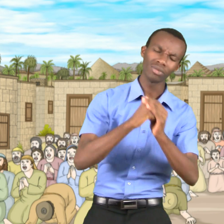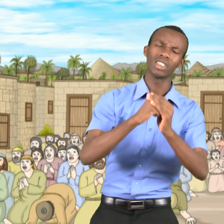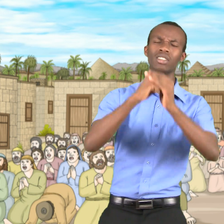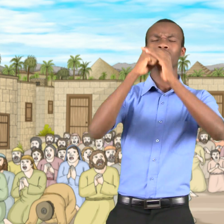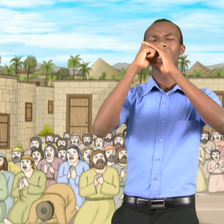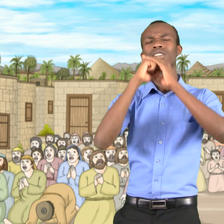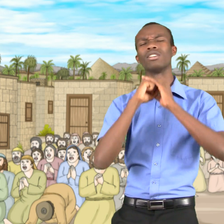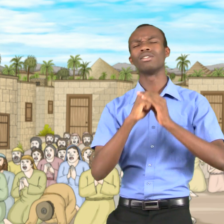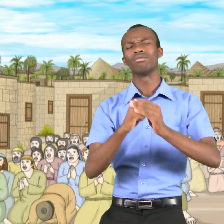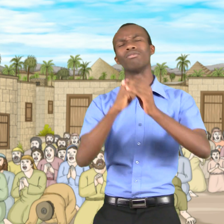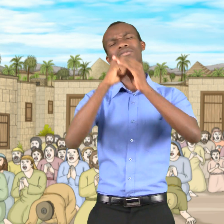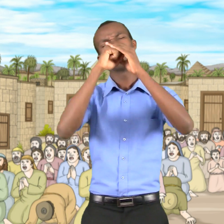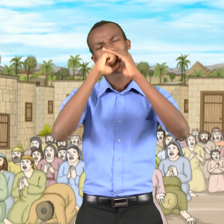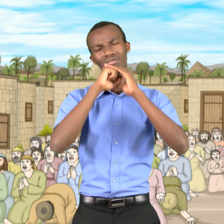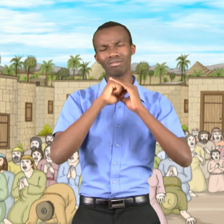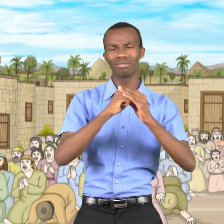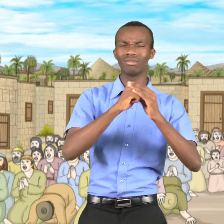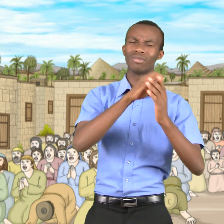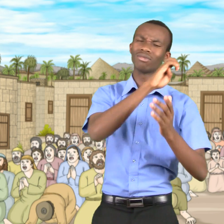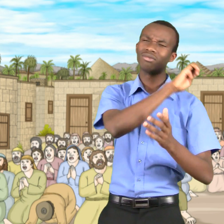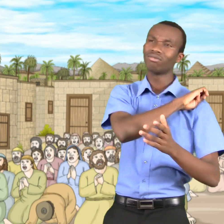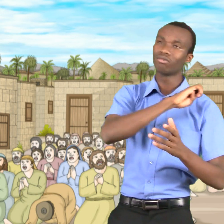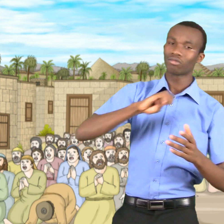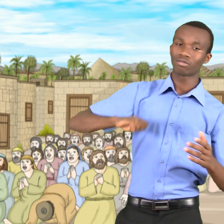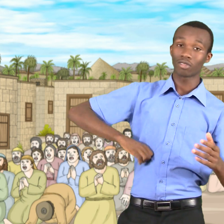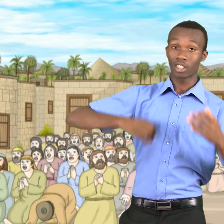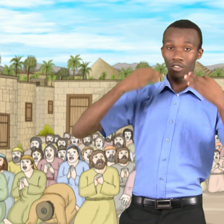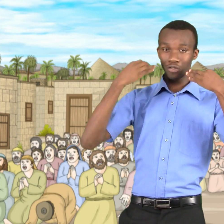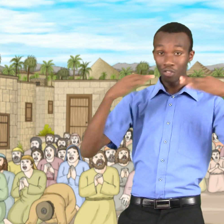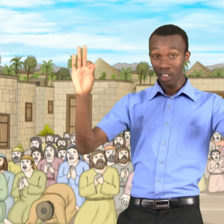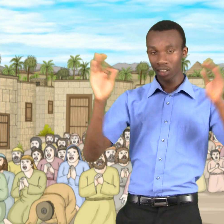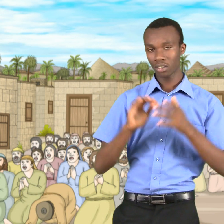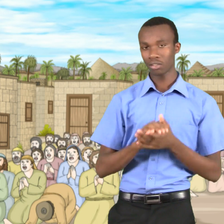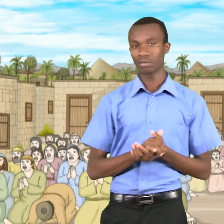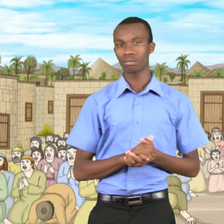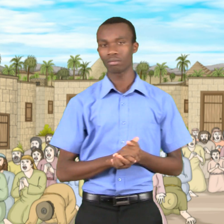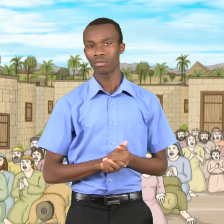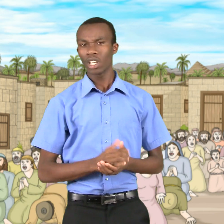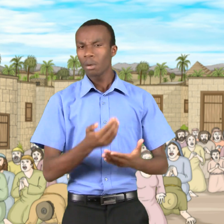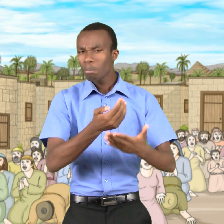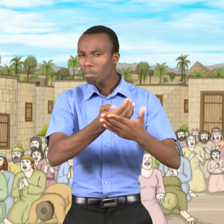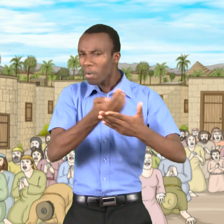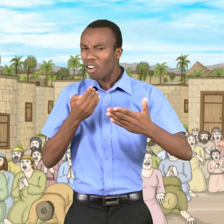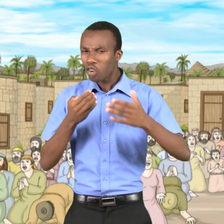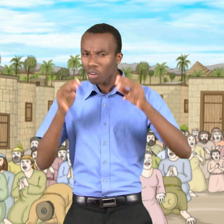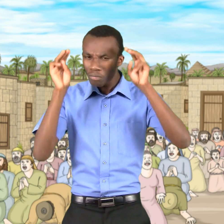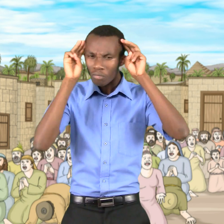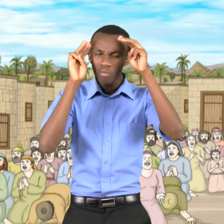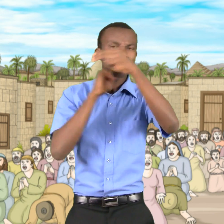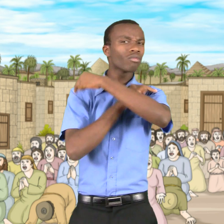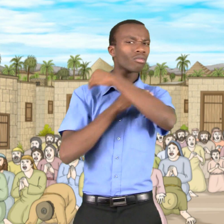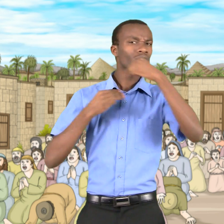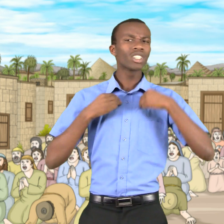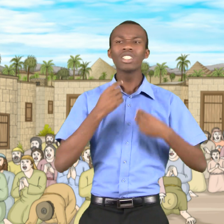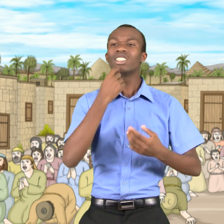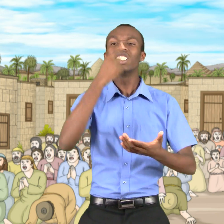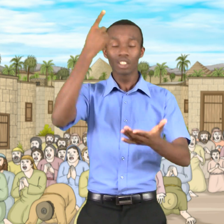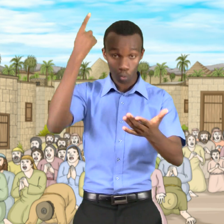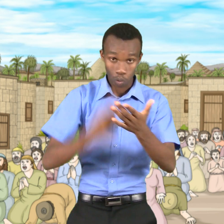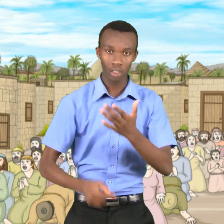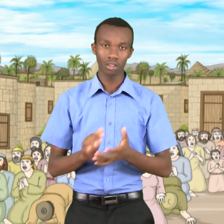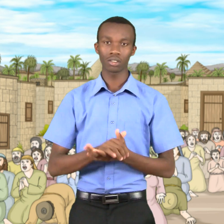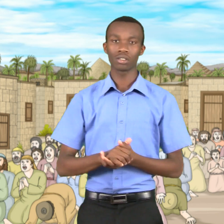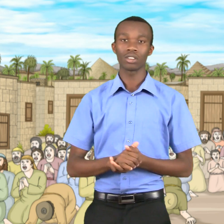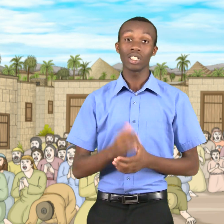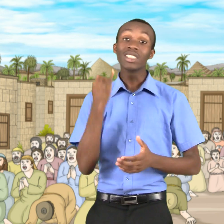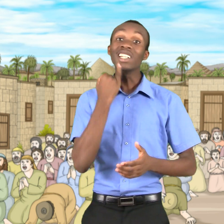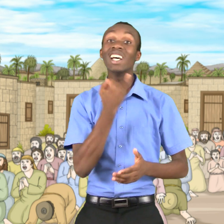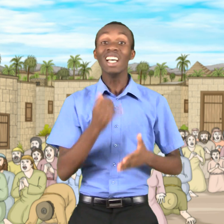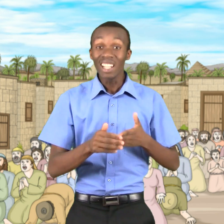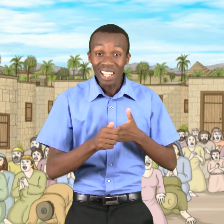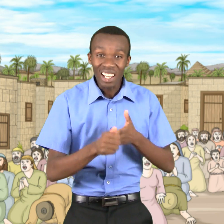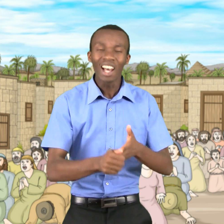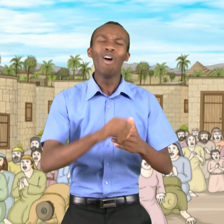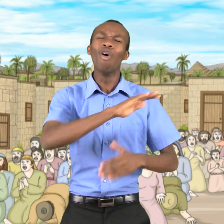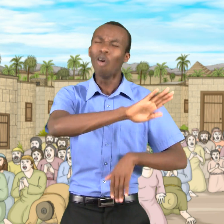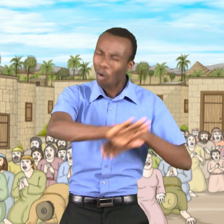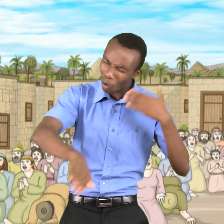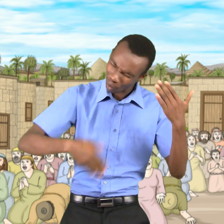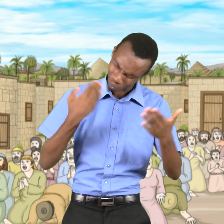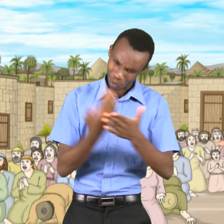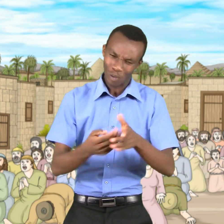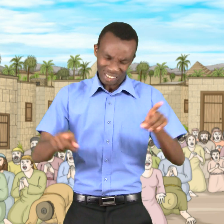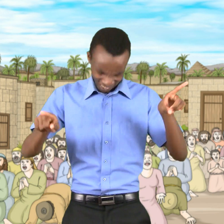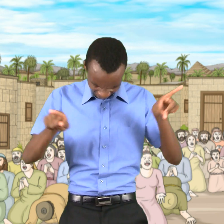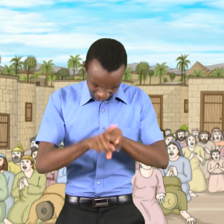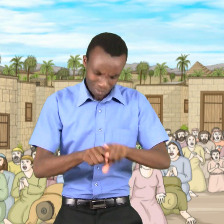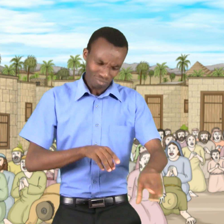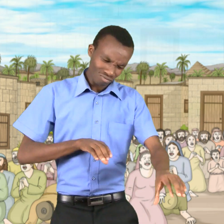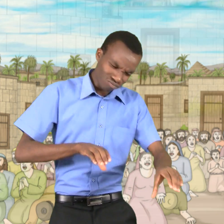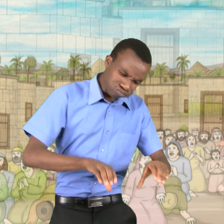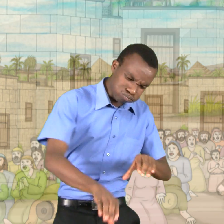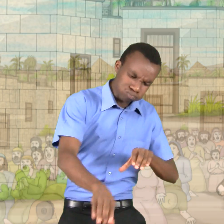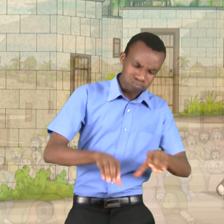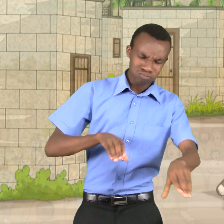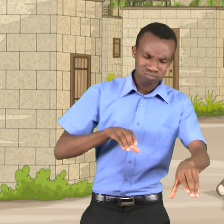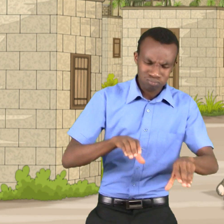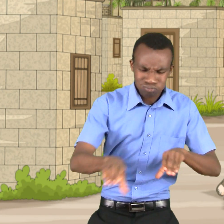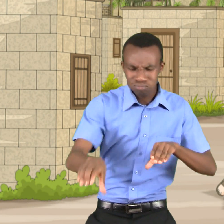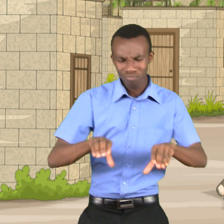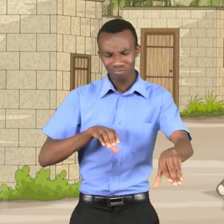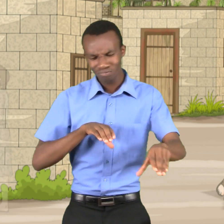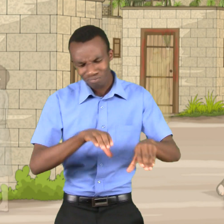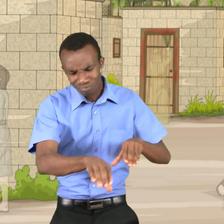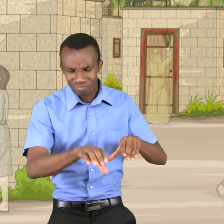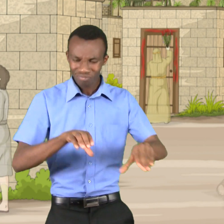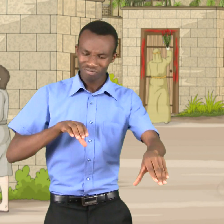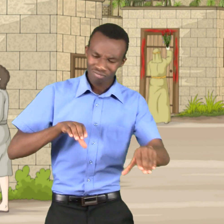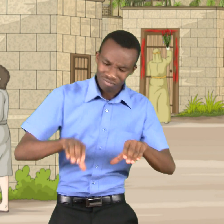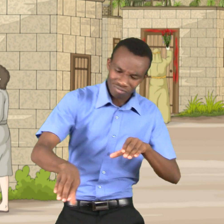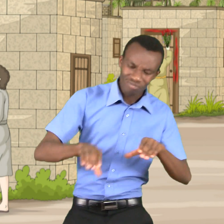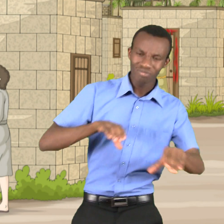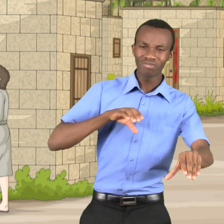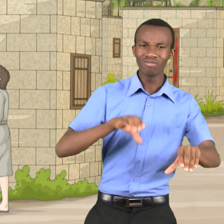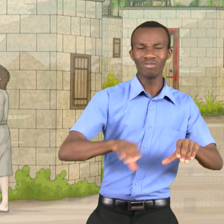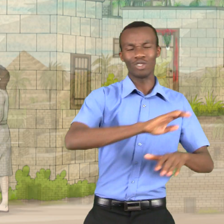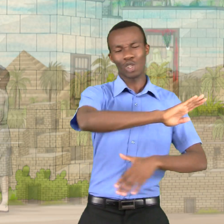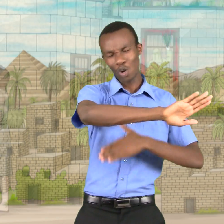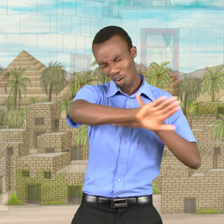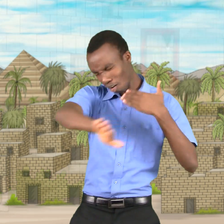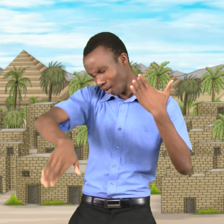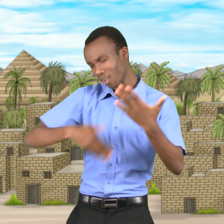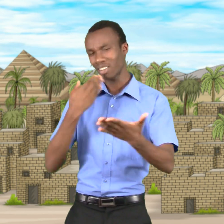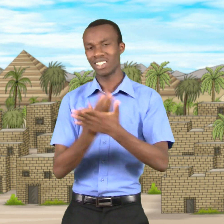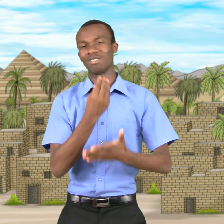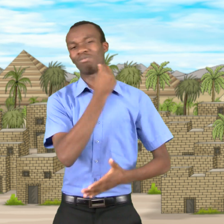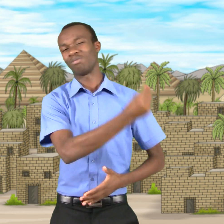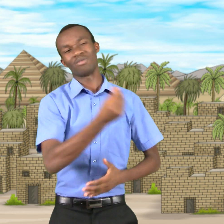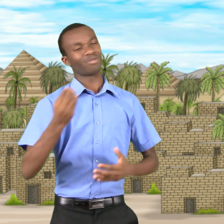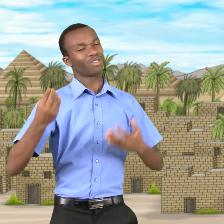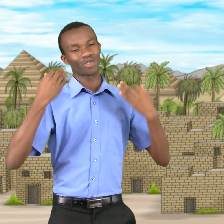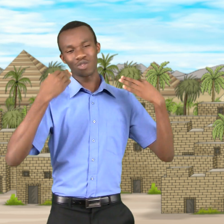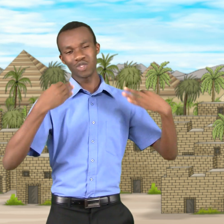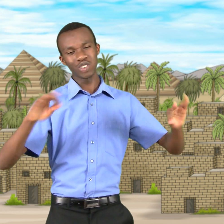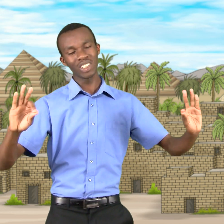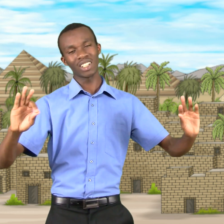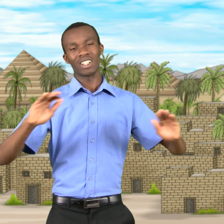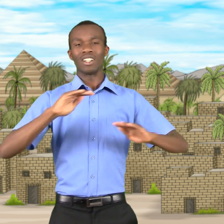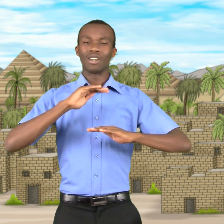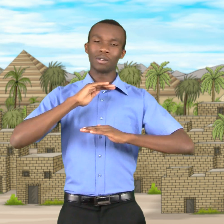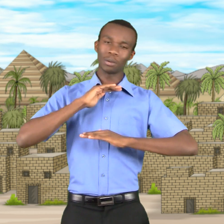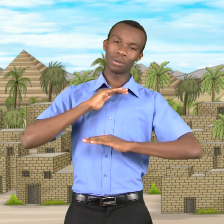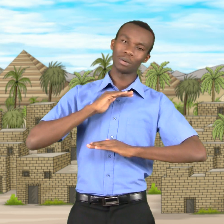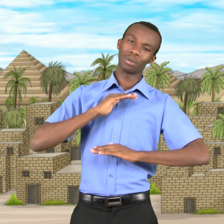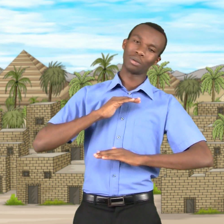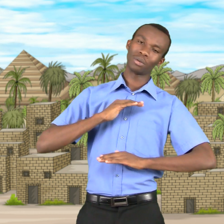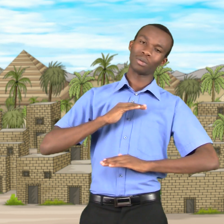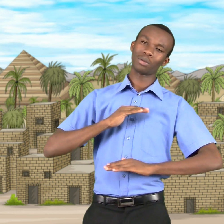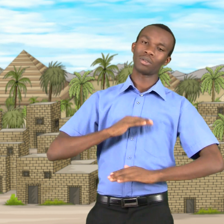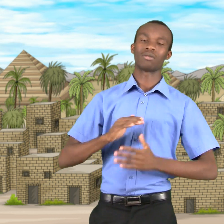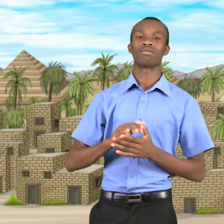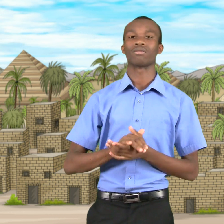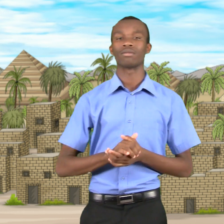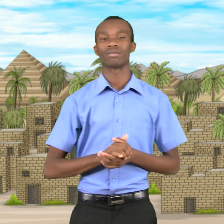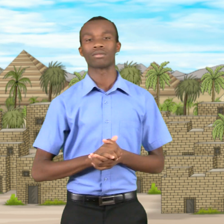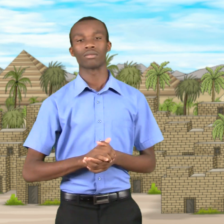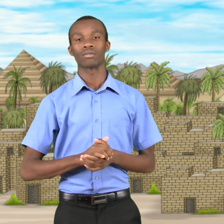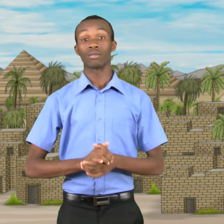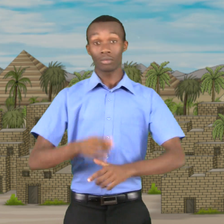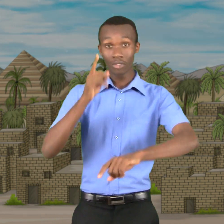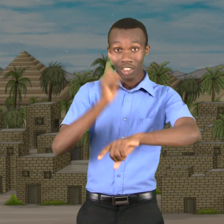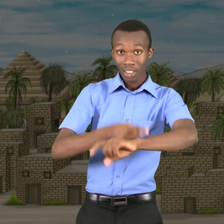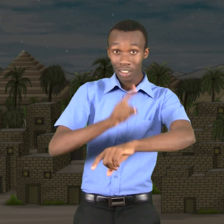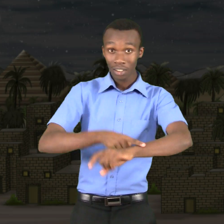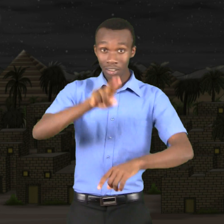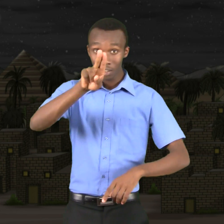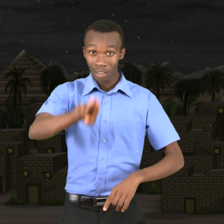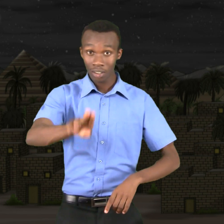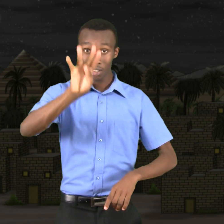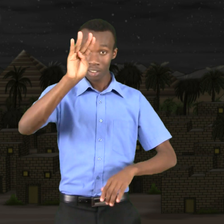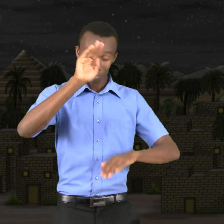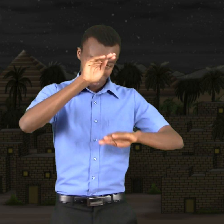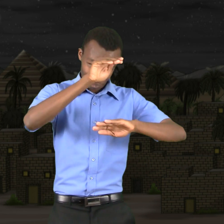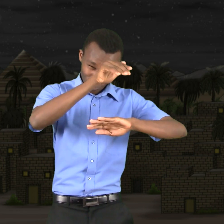And the Israelites went and did just what the LORD had commanded Moses and Aaron.